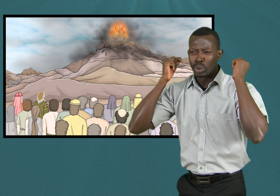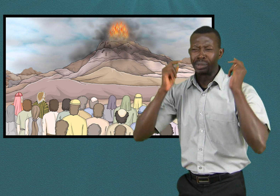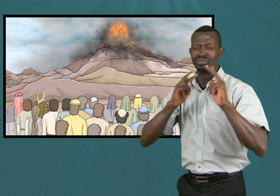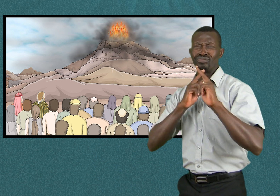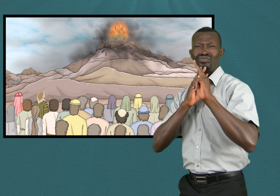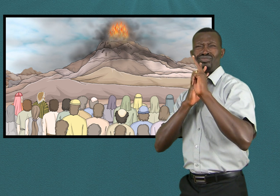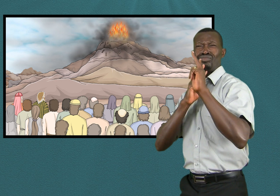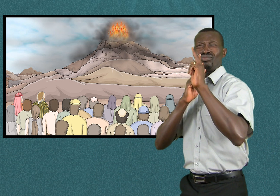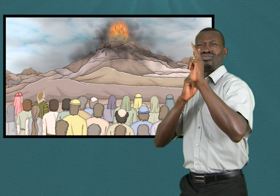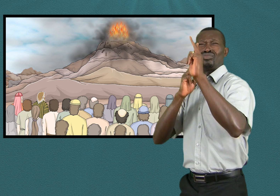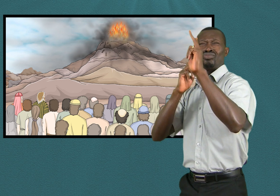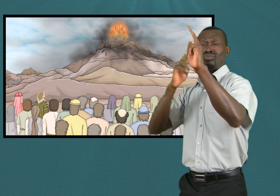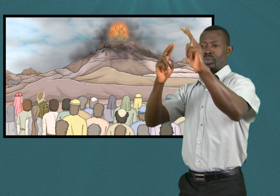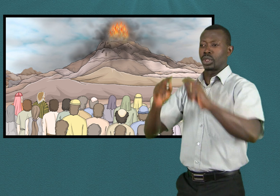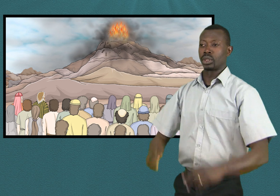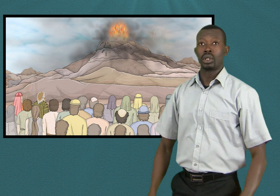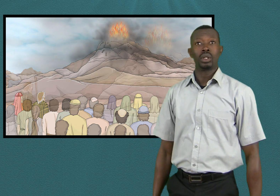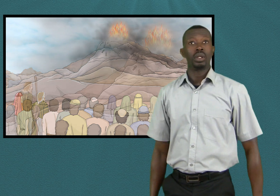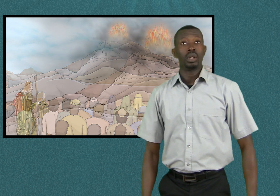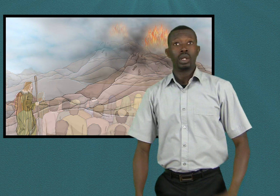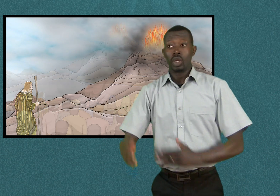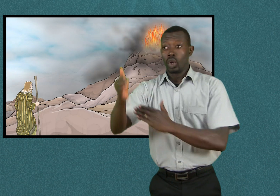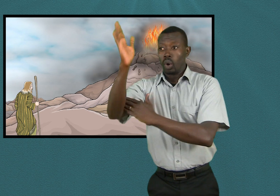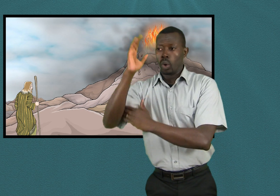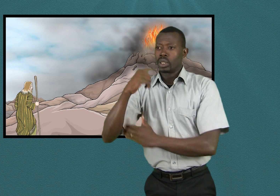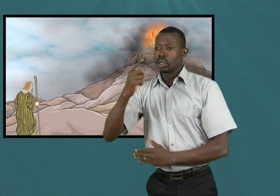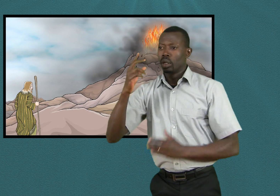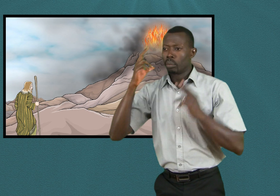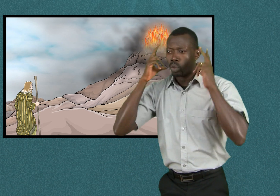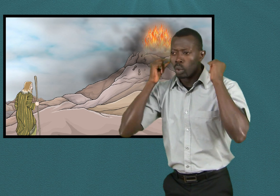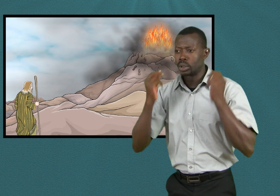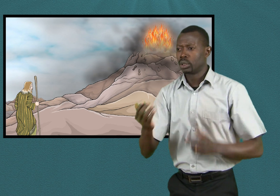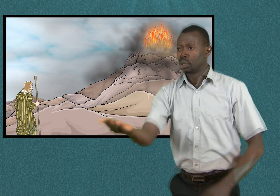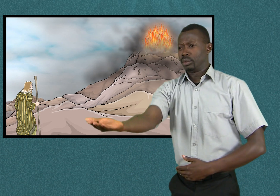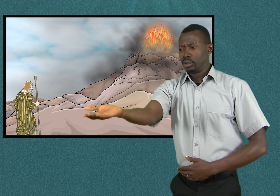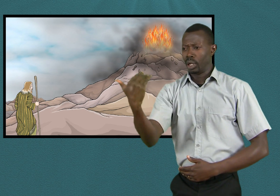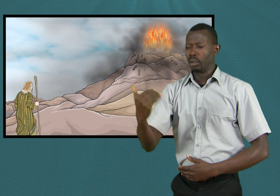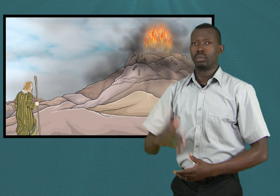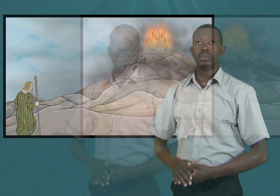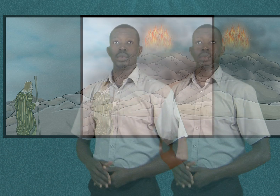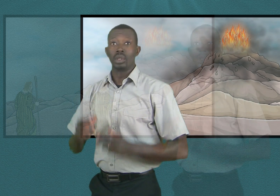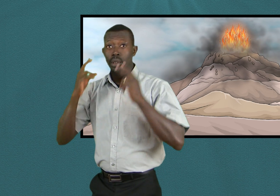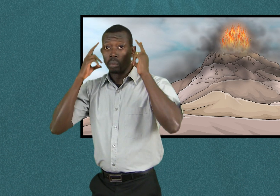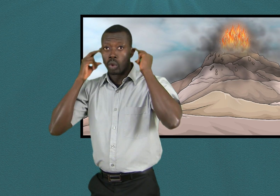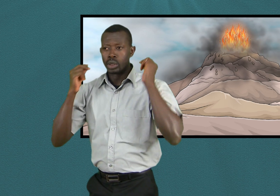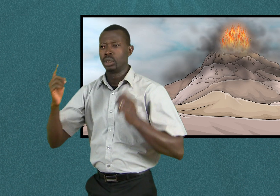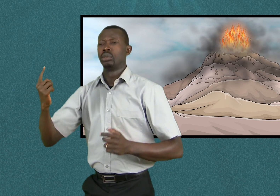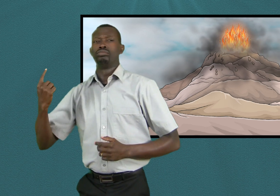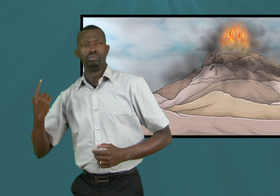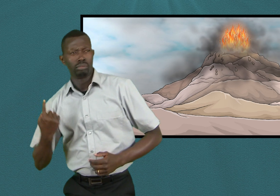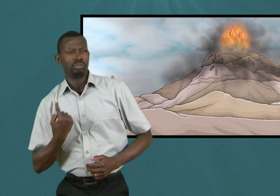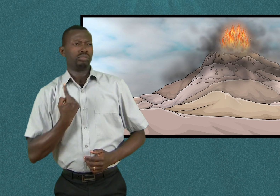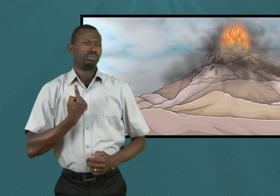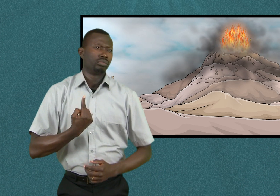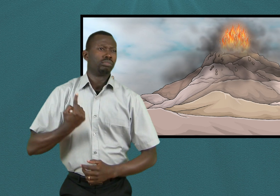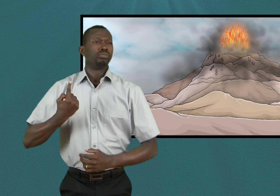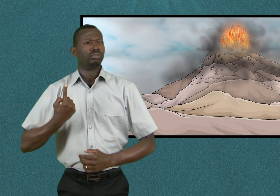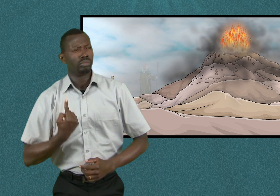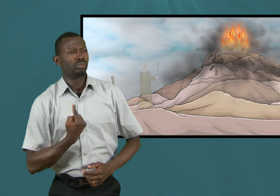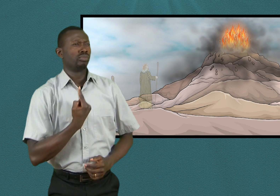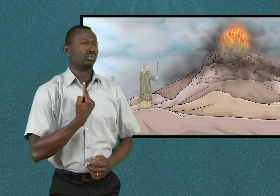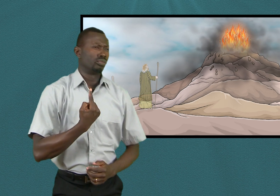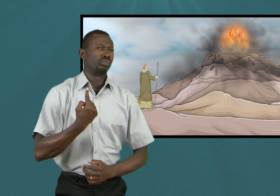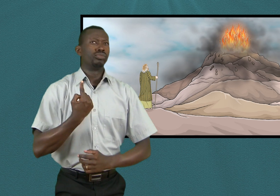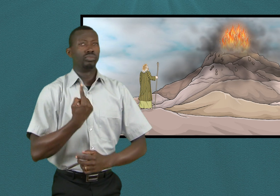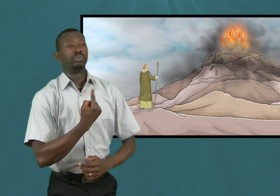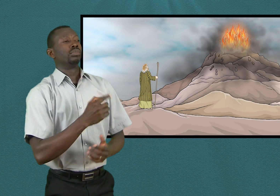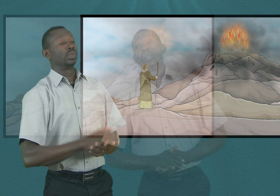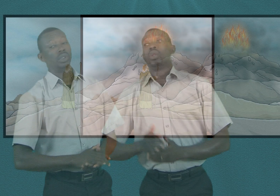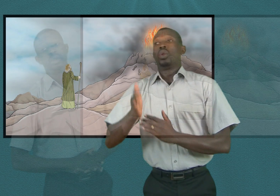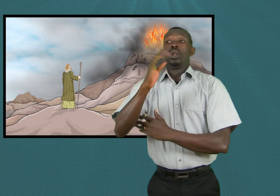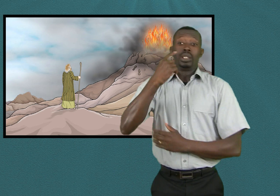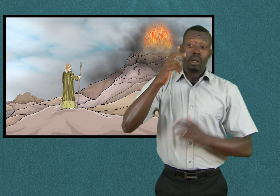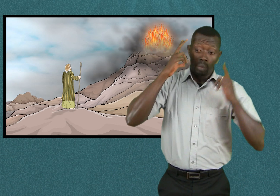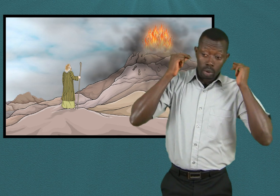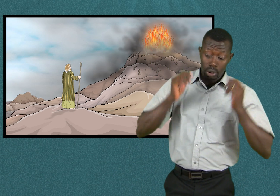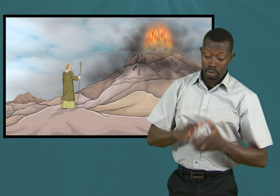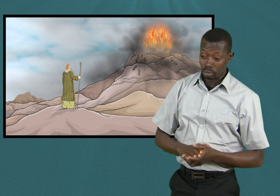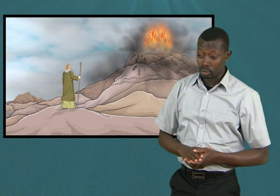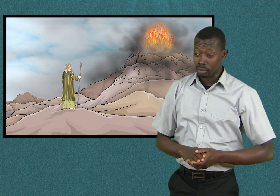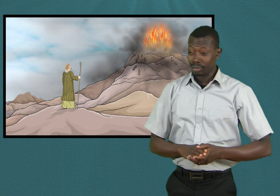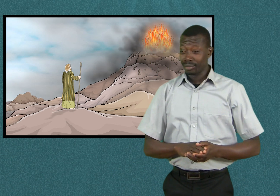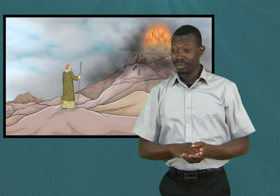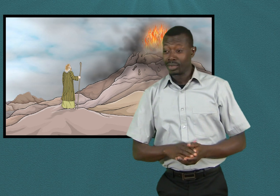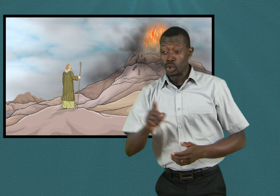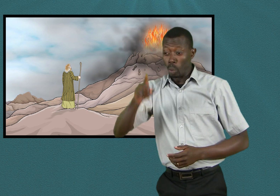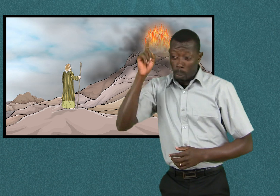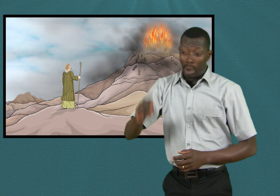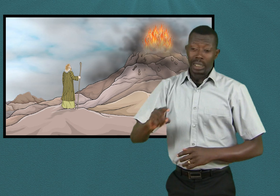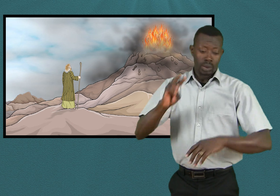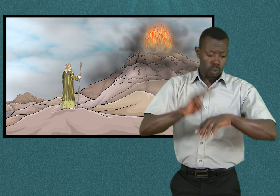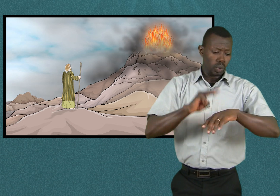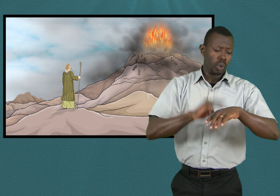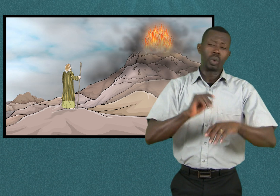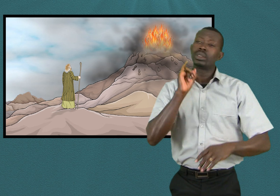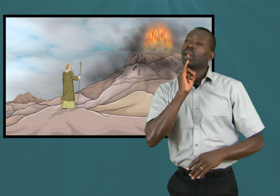The LORD descended to the top of Mount Sinai and called Moses to the summit.